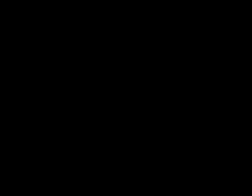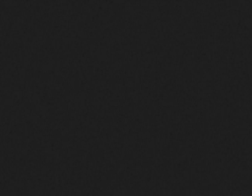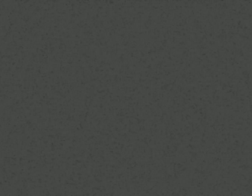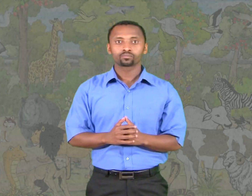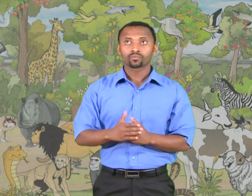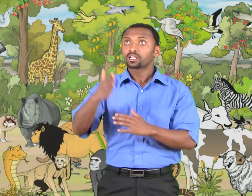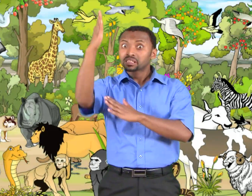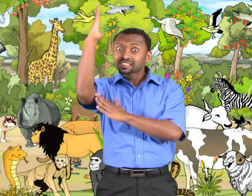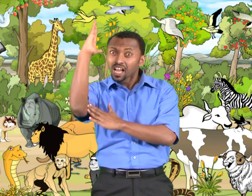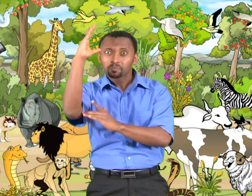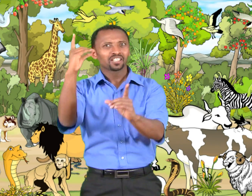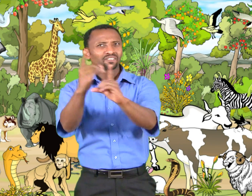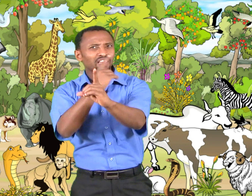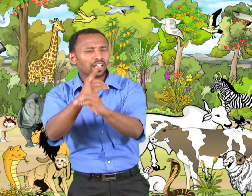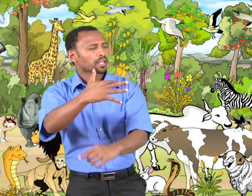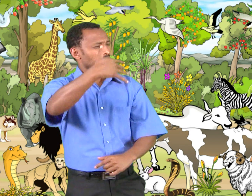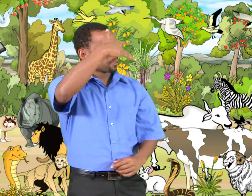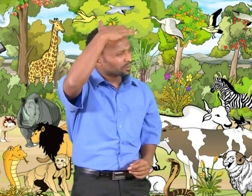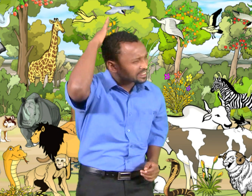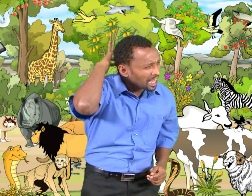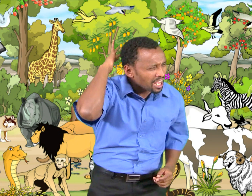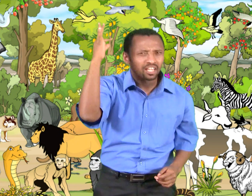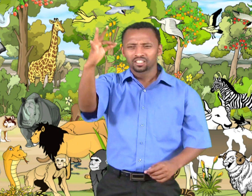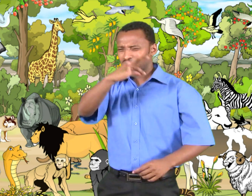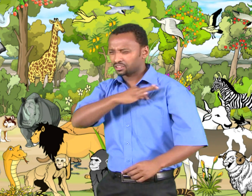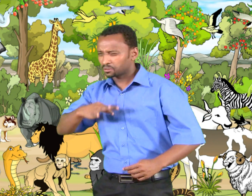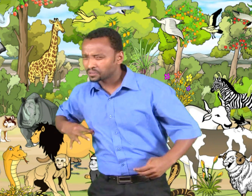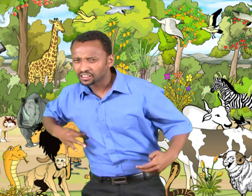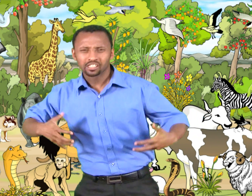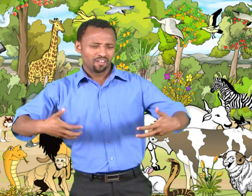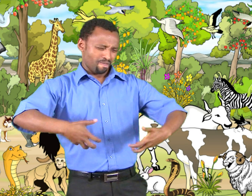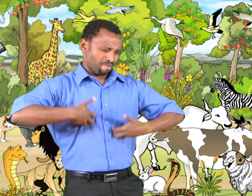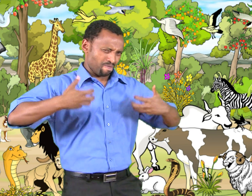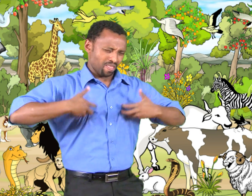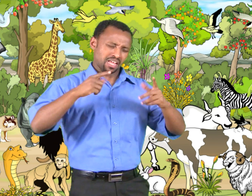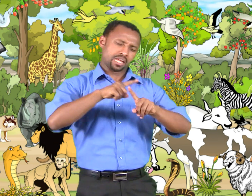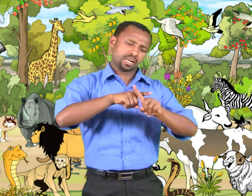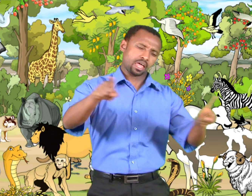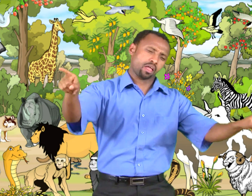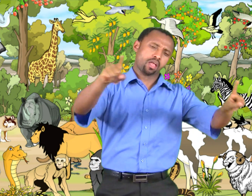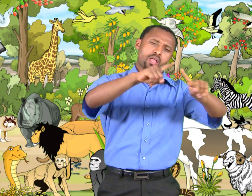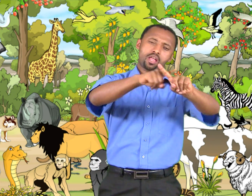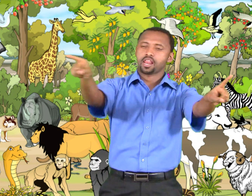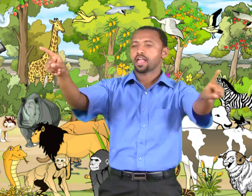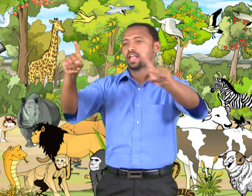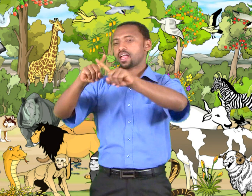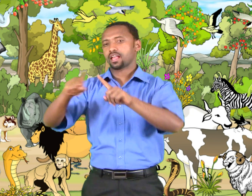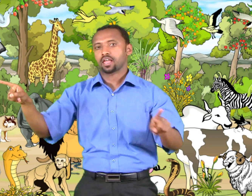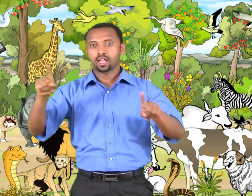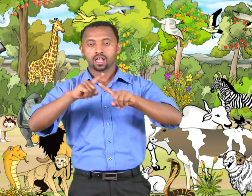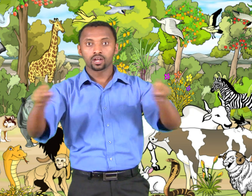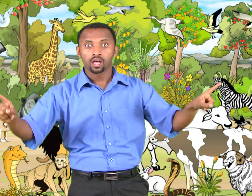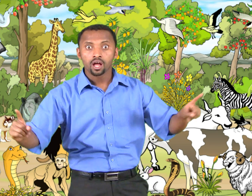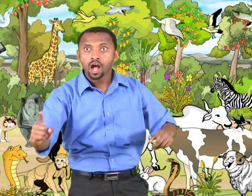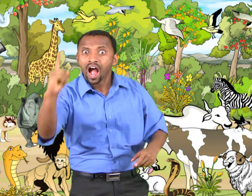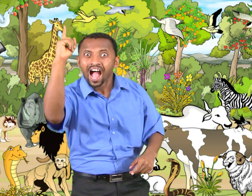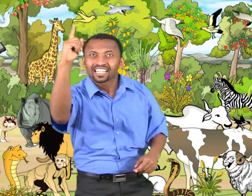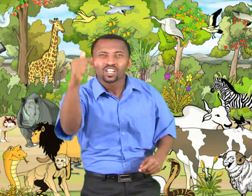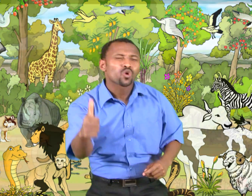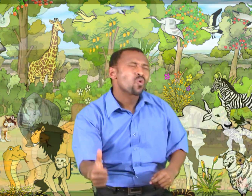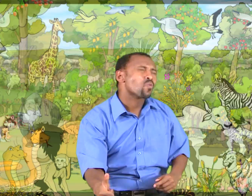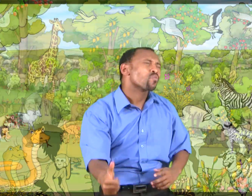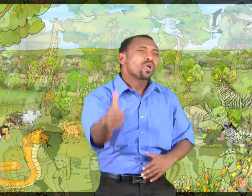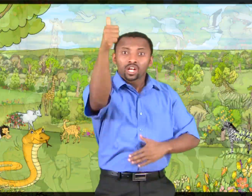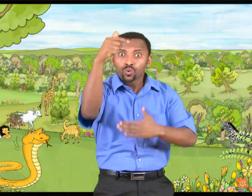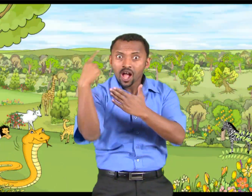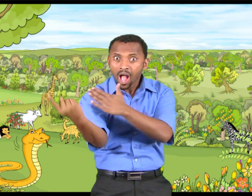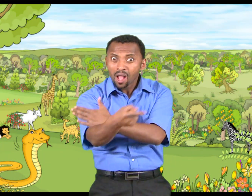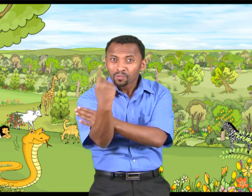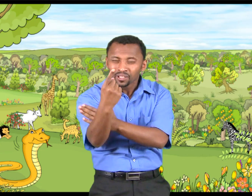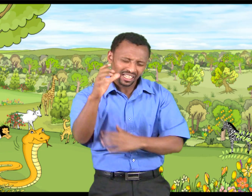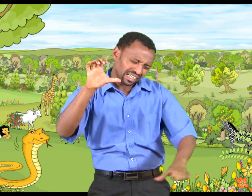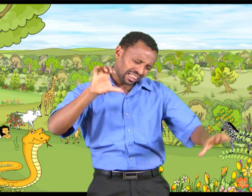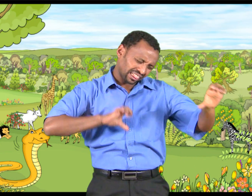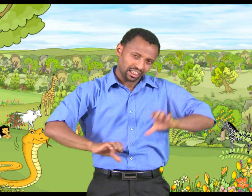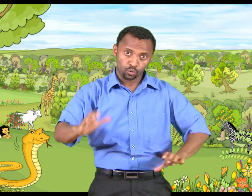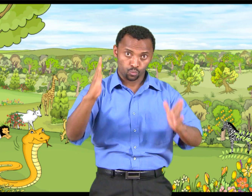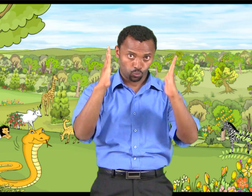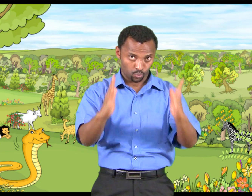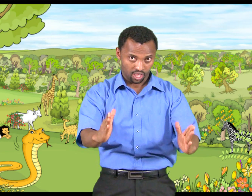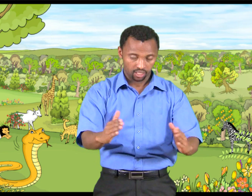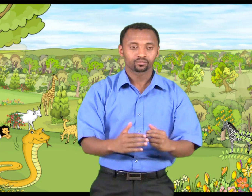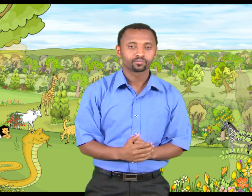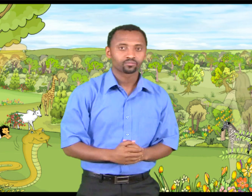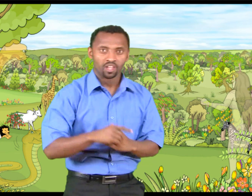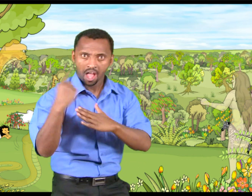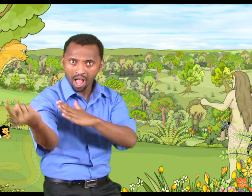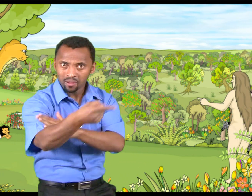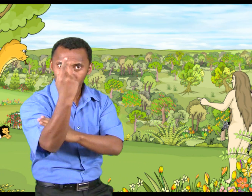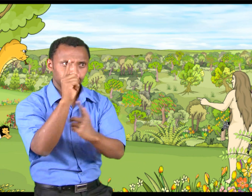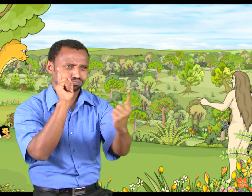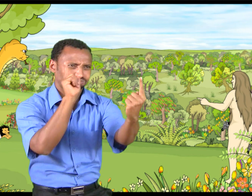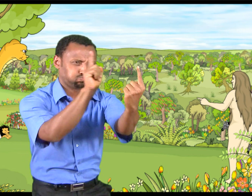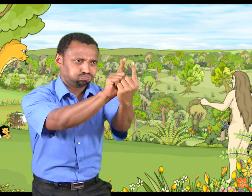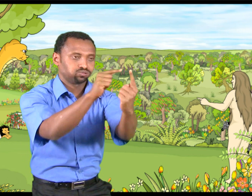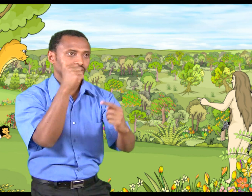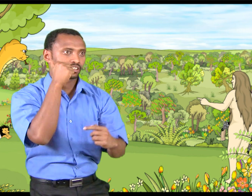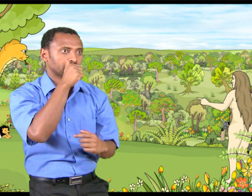Now the serpent was more crafty than any beast of the field that the LORD God had made.